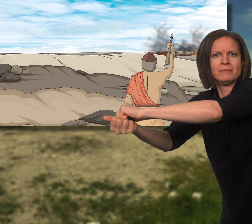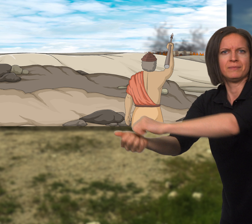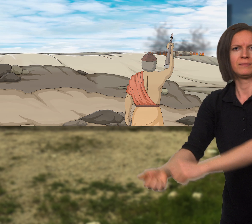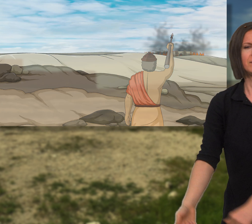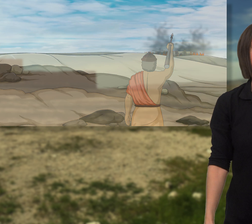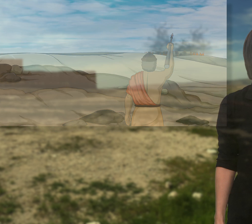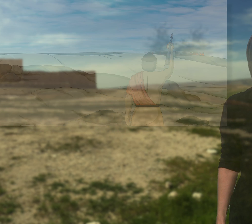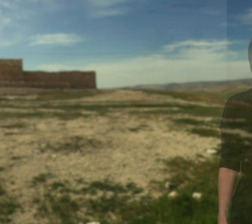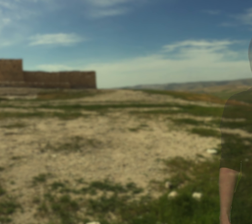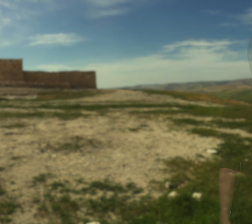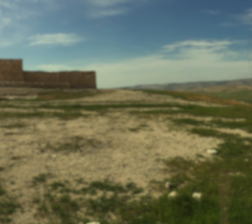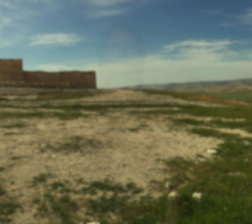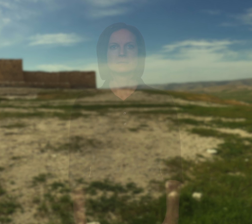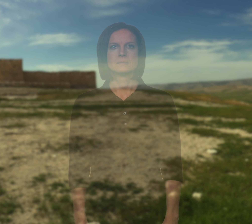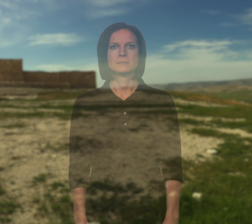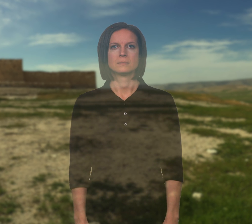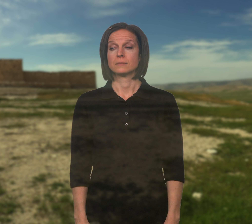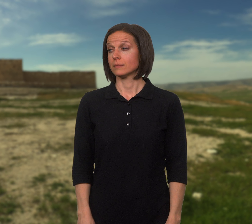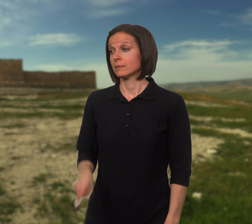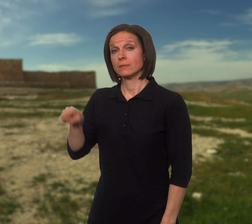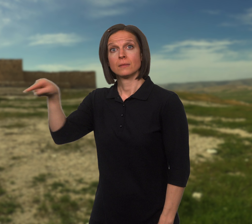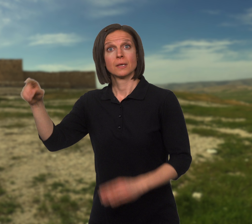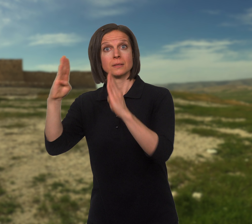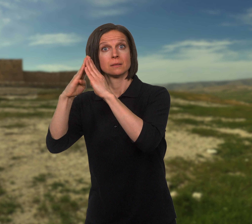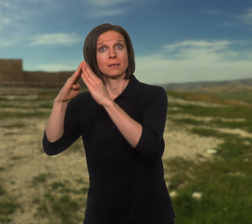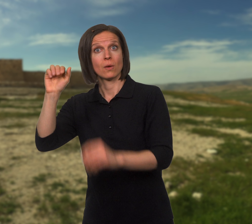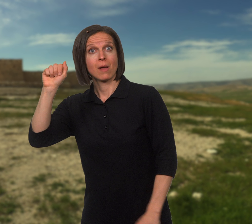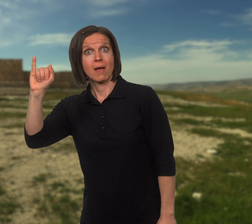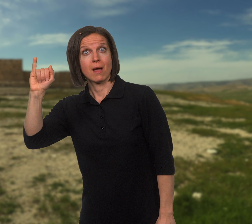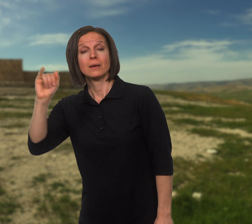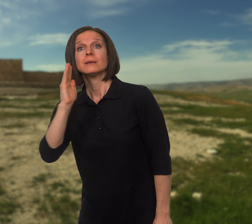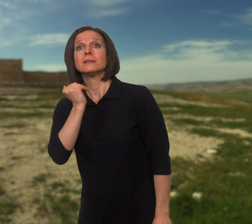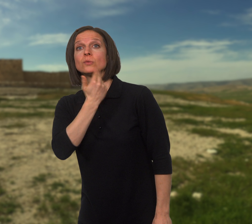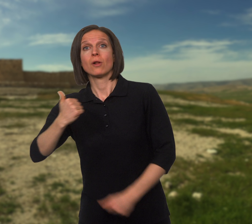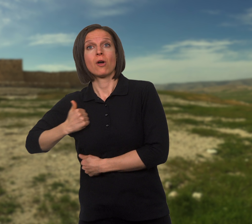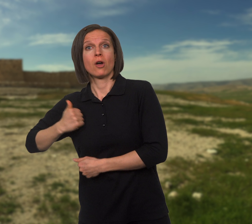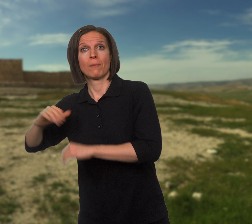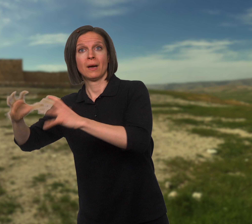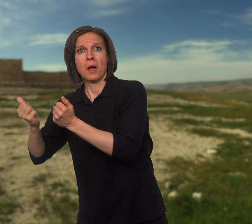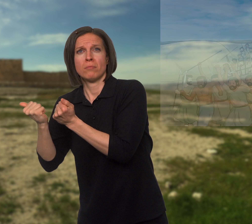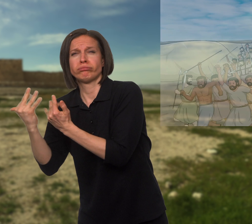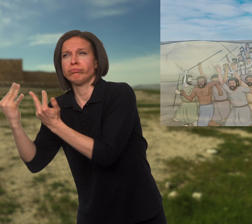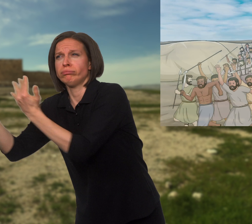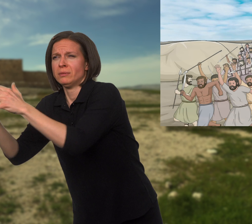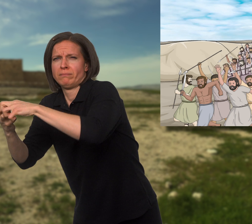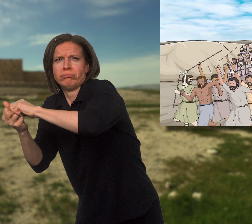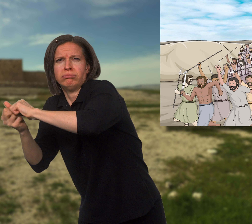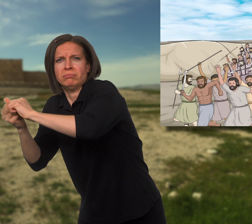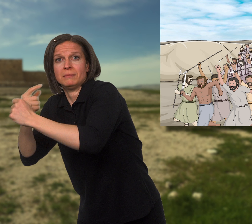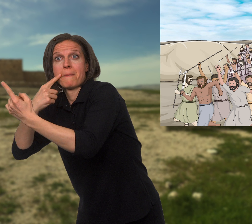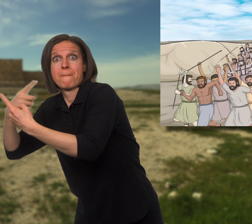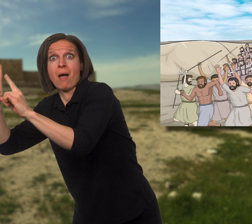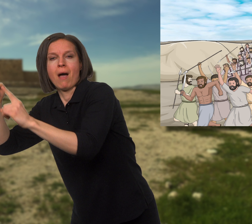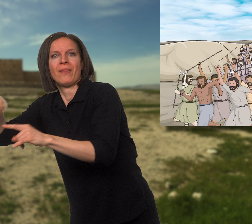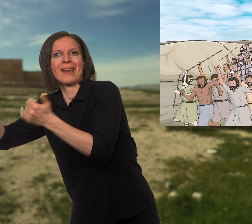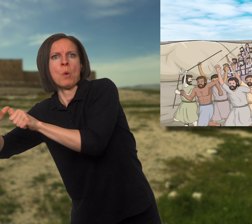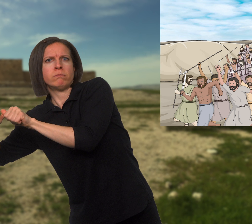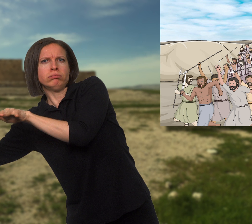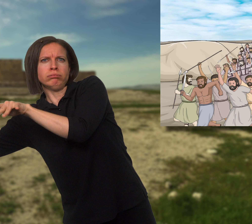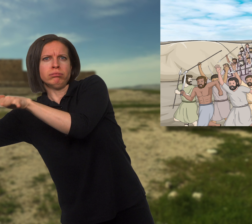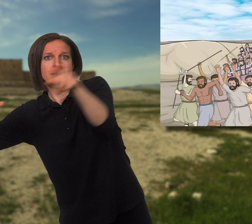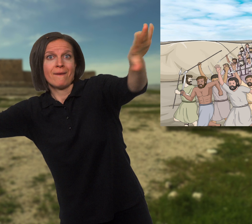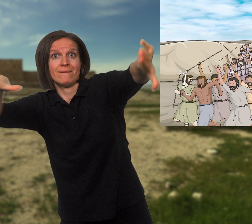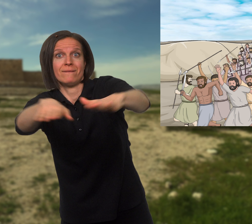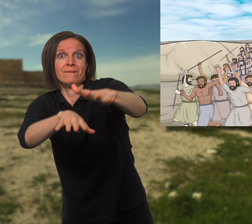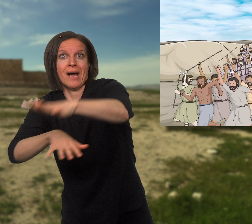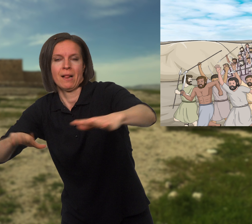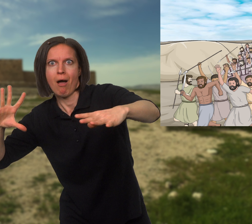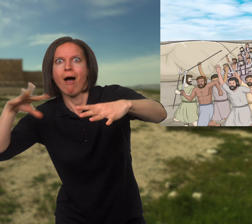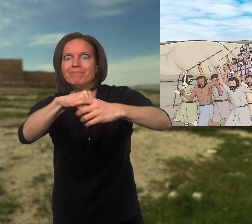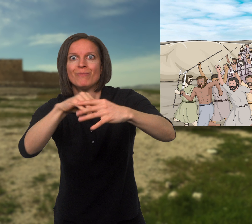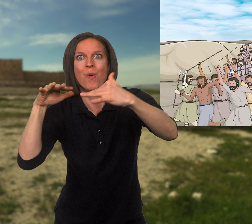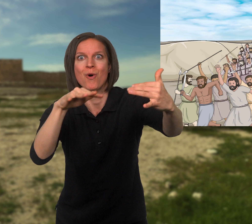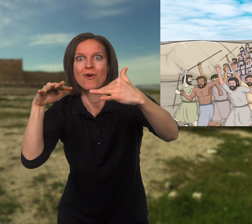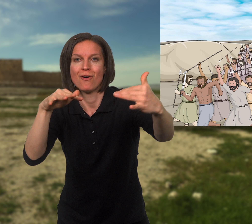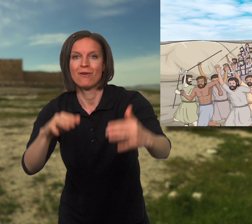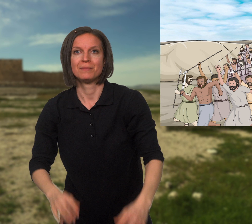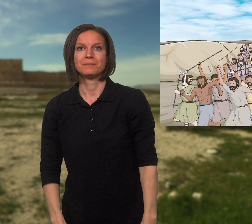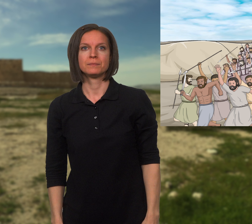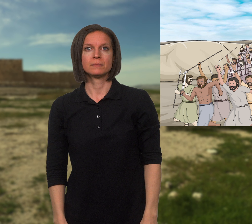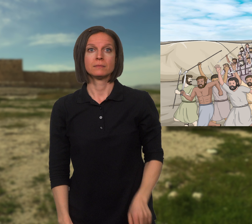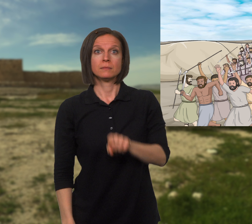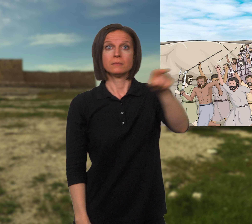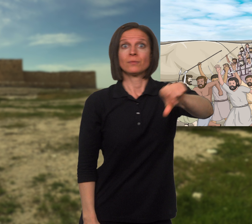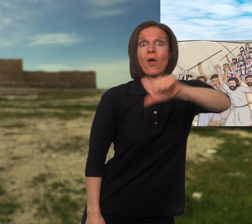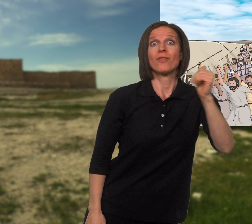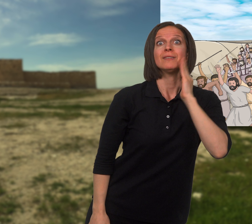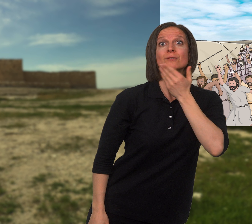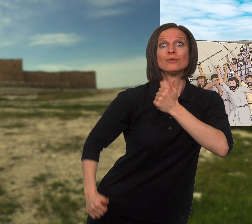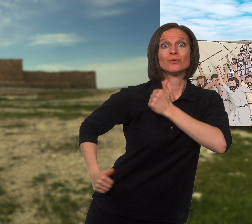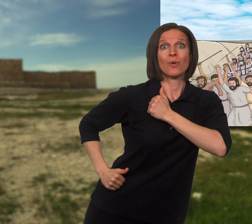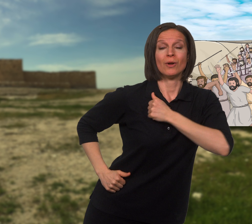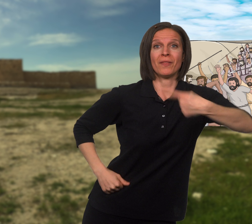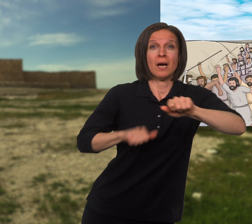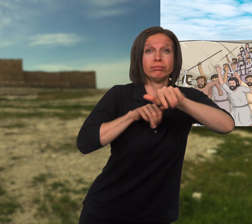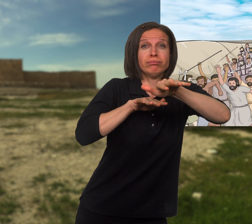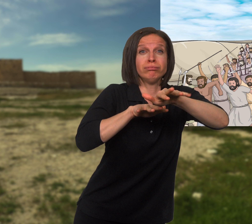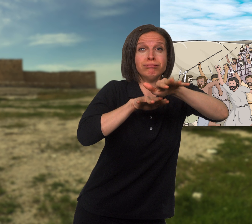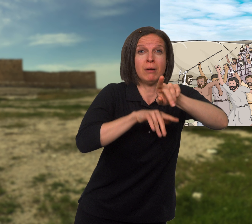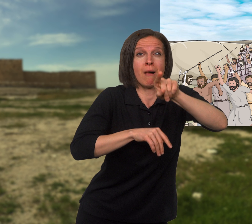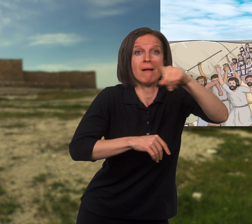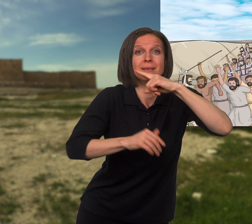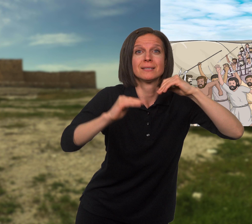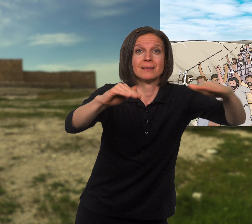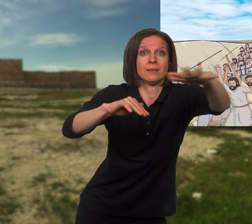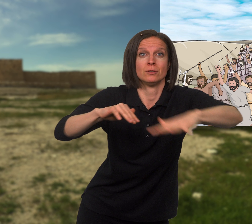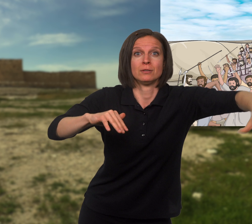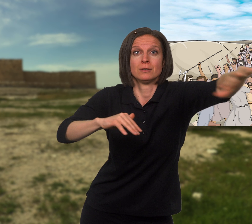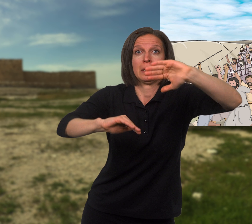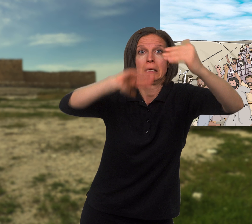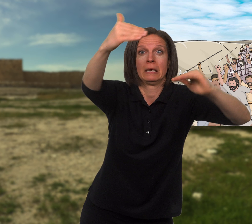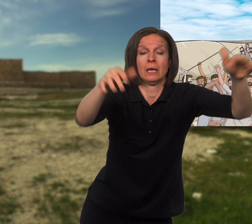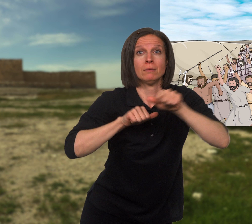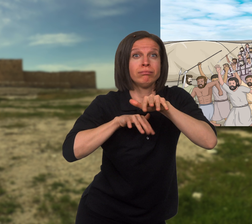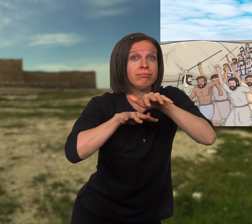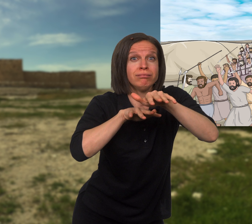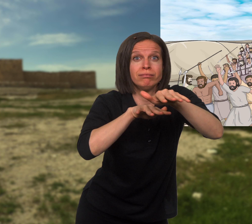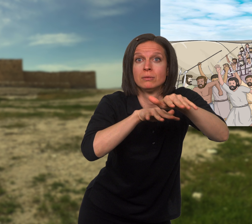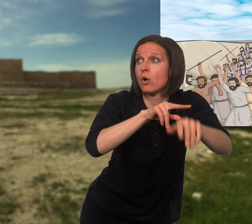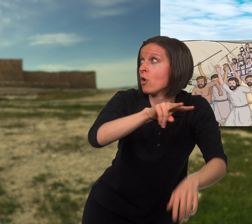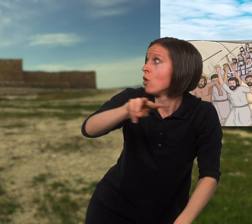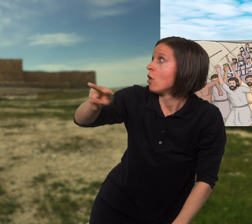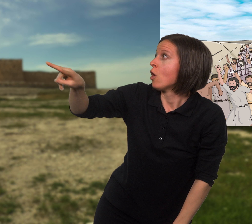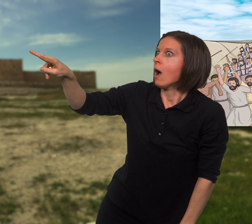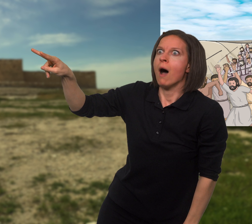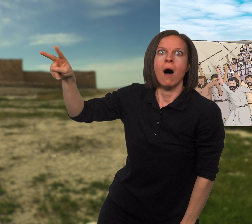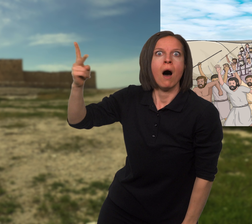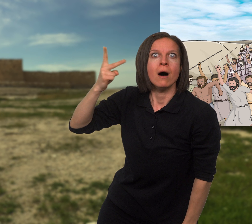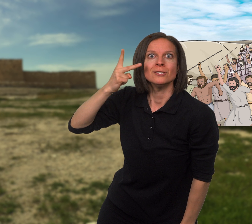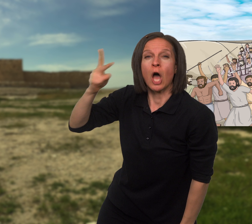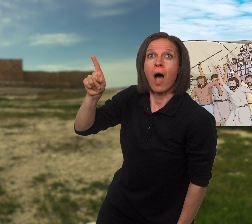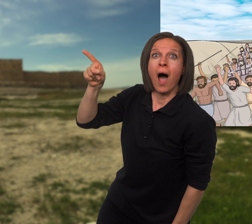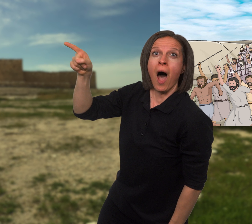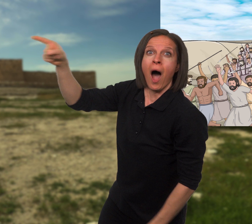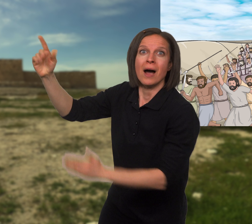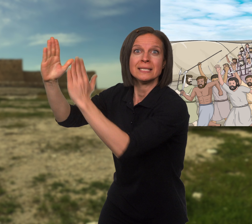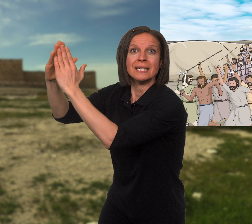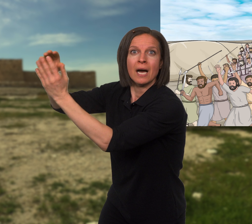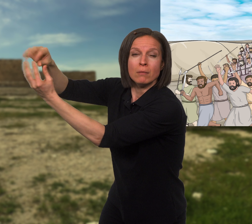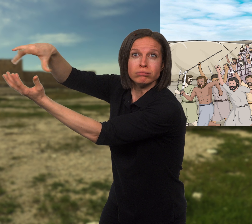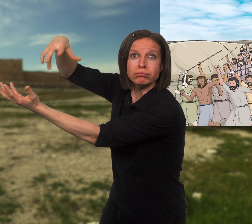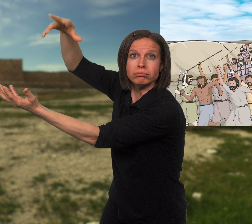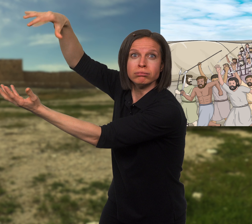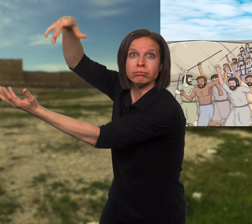When the men of Ai turned and looked back, the smoke of the city was rising into the sky. They could not escape in any direction, and the troops who had fled to the wilderness now became the pursuers.